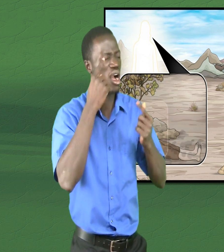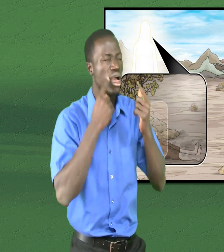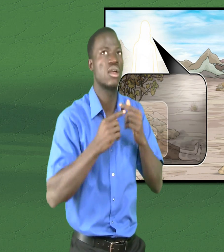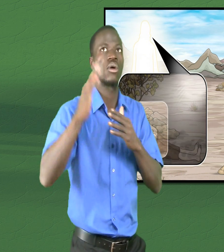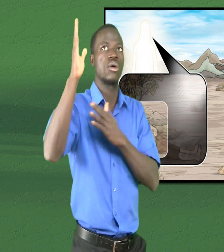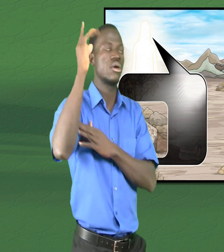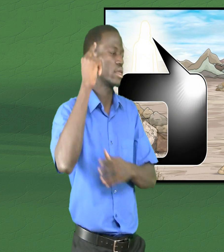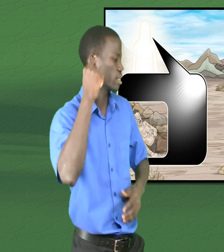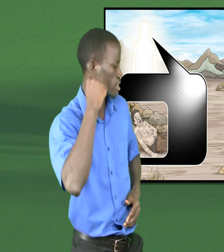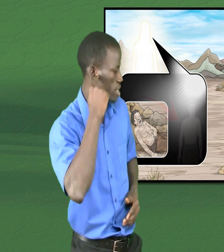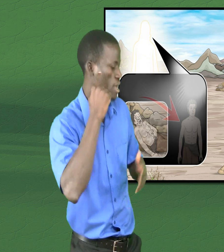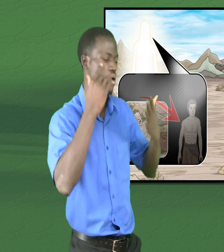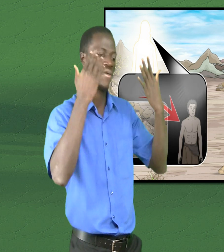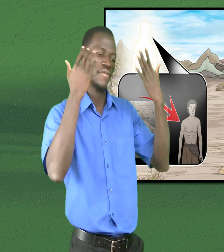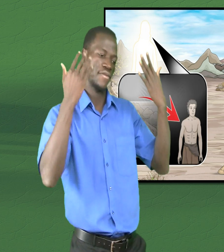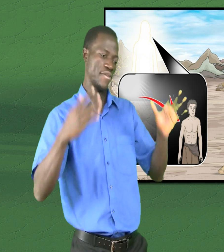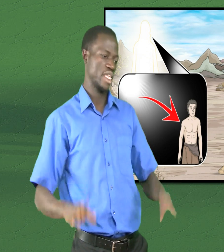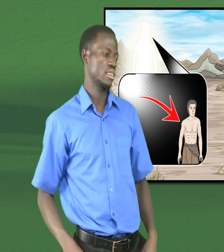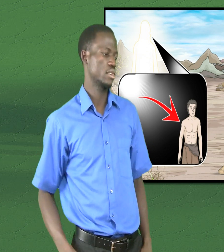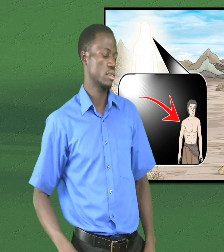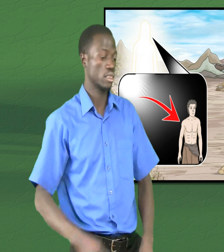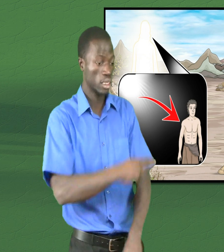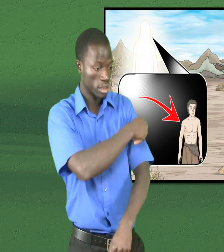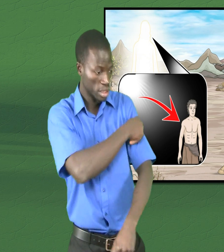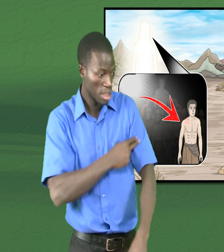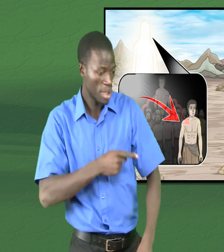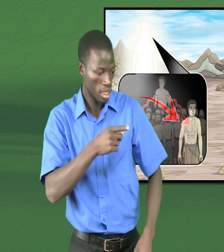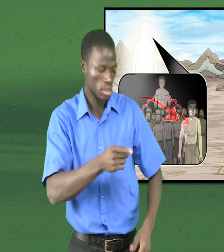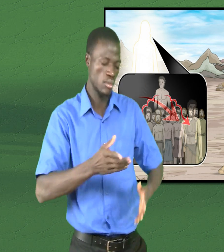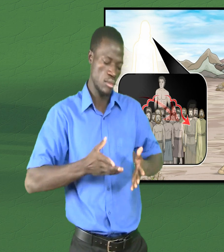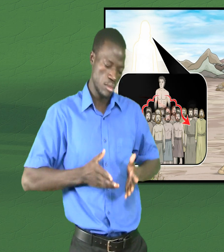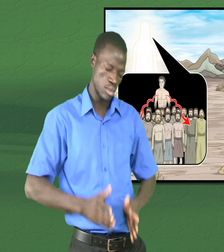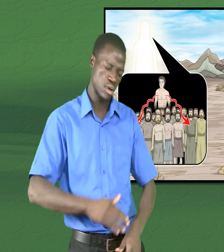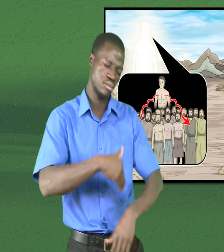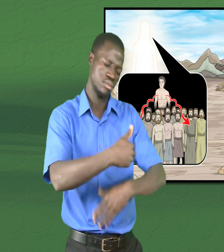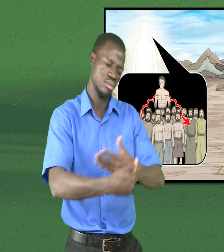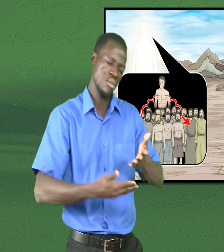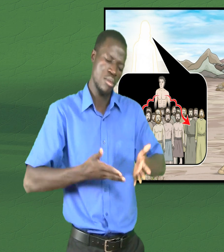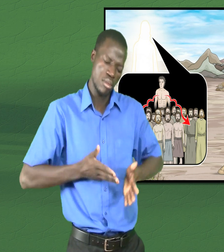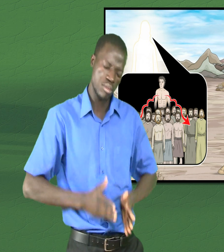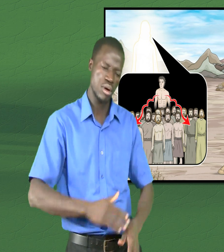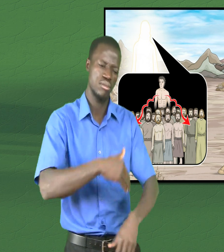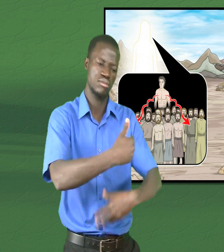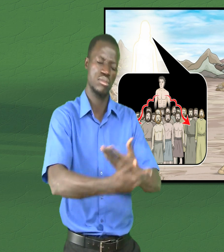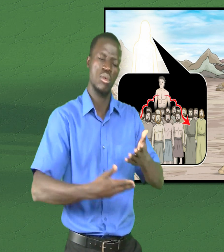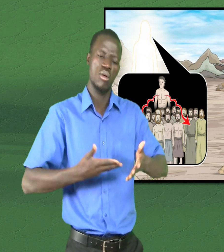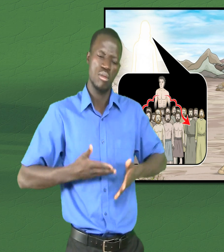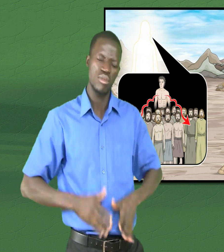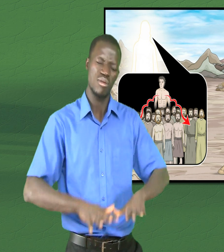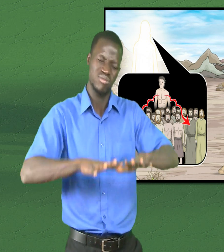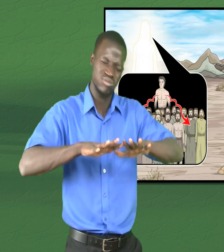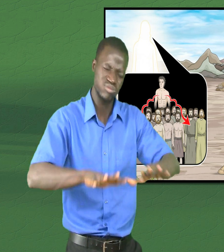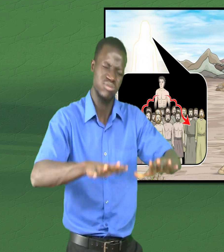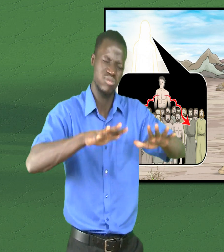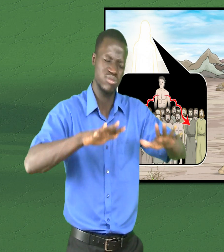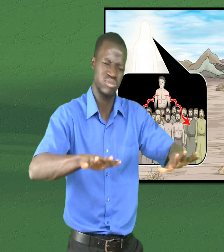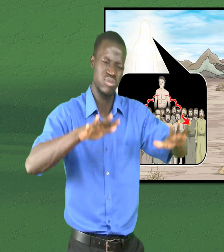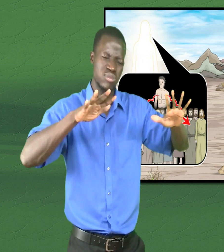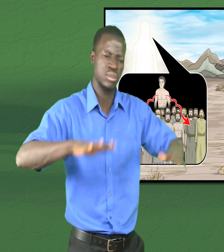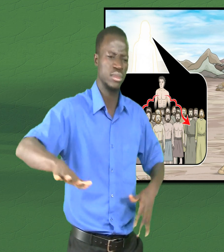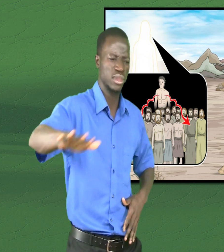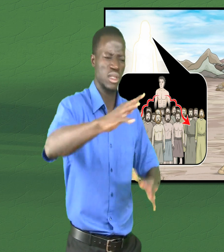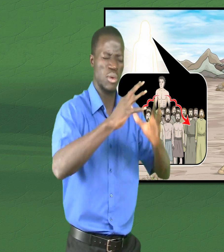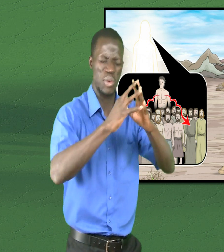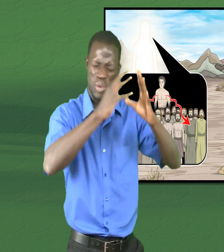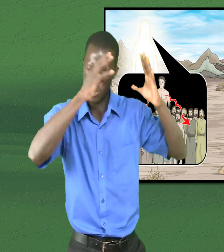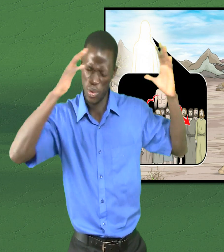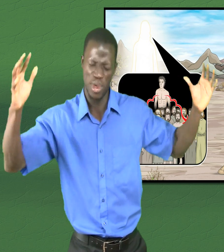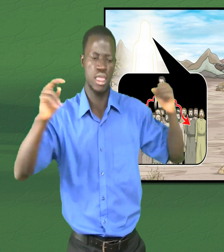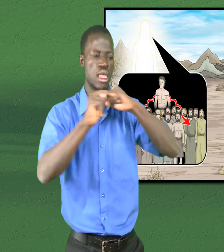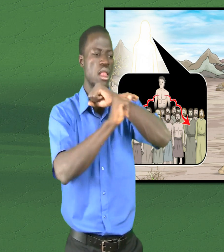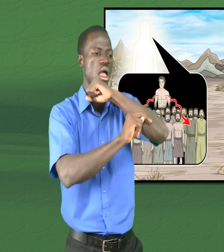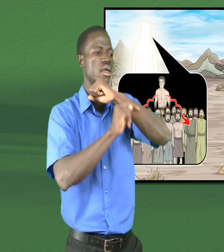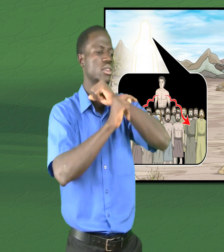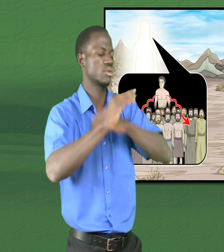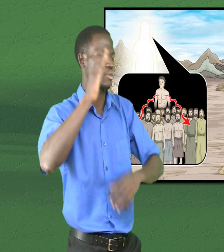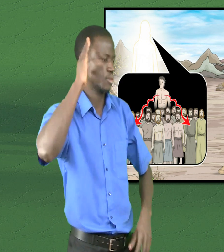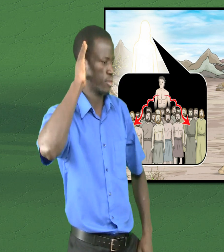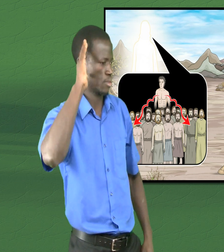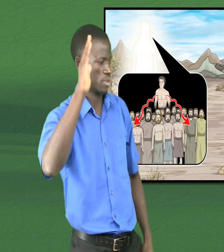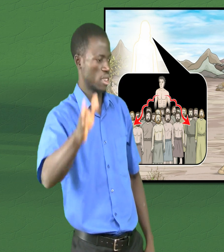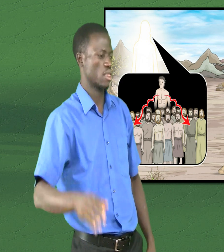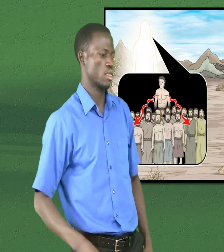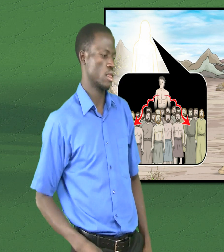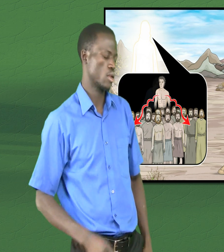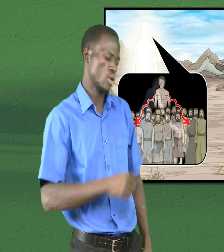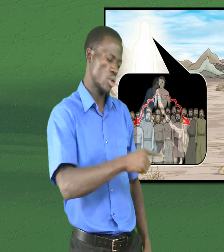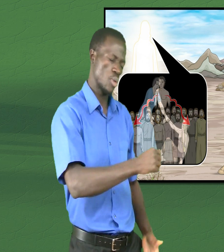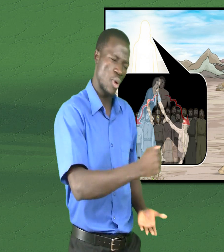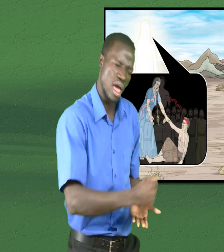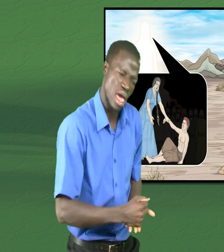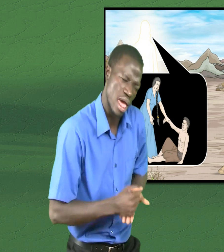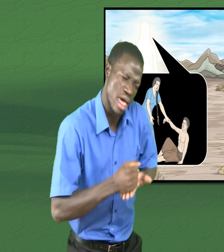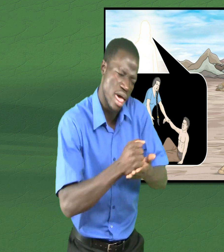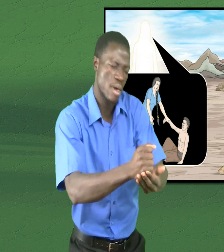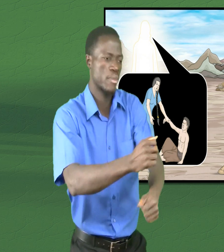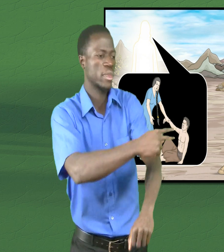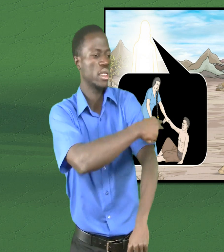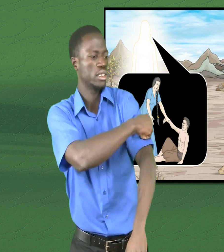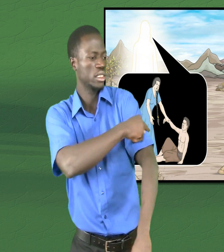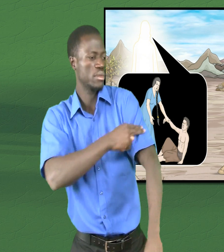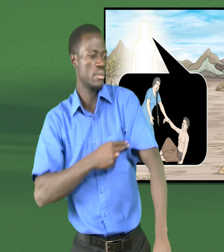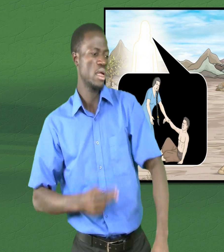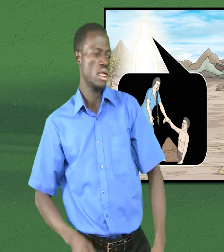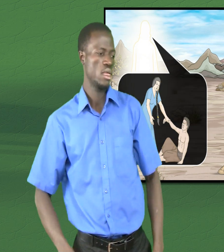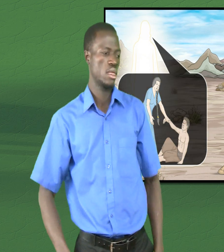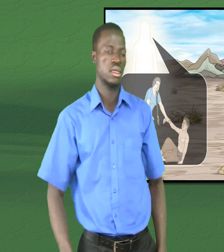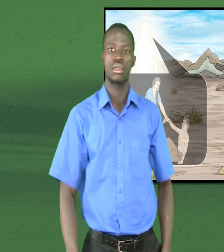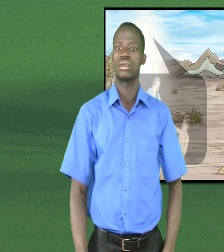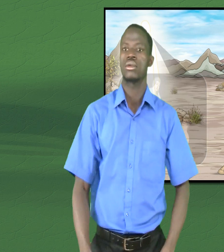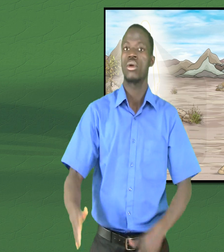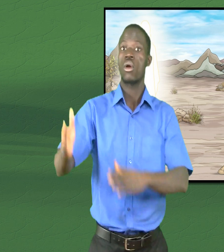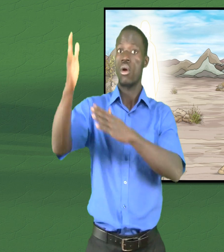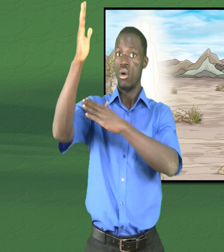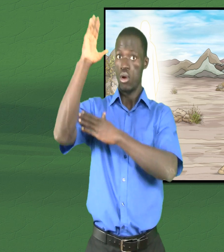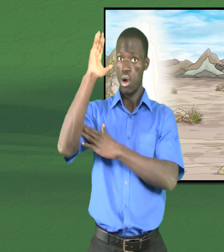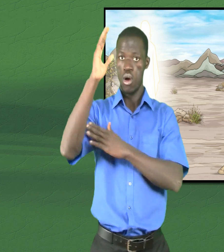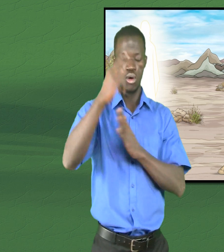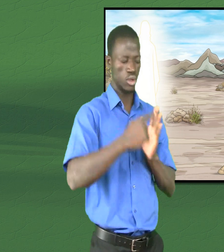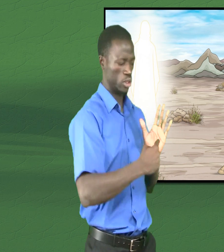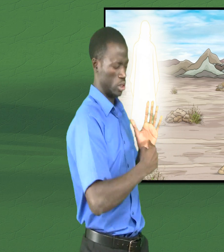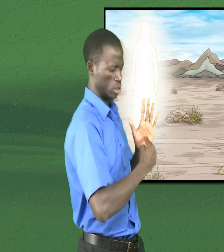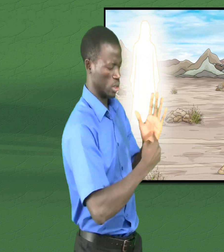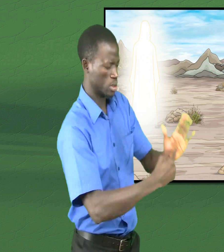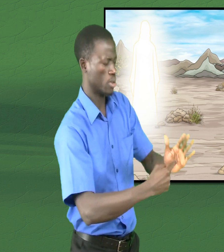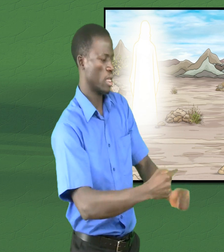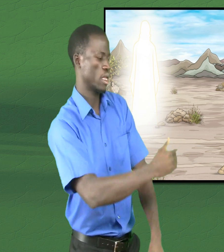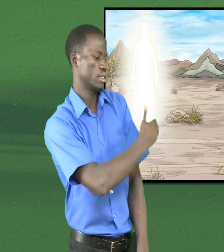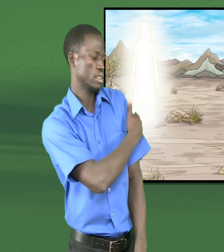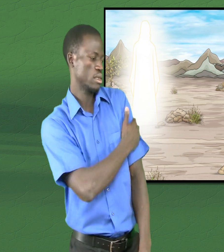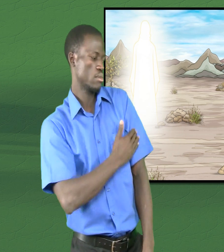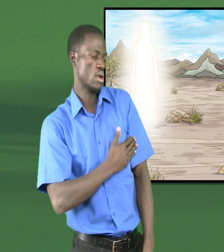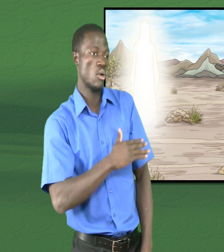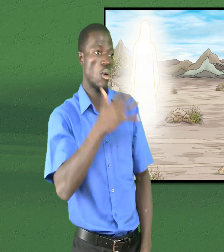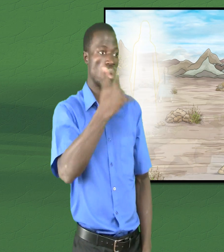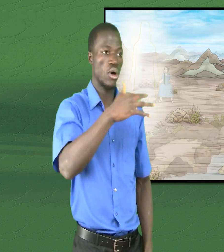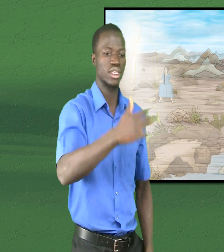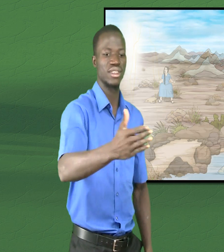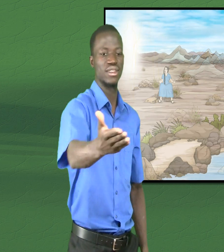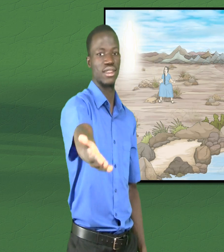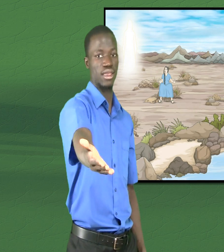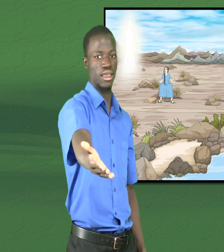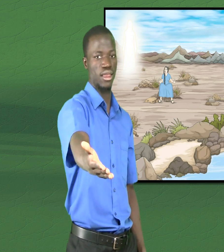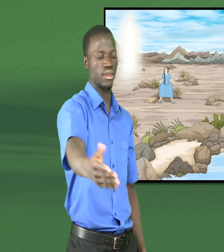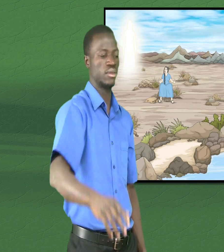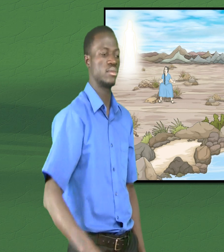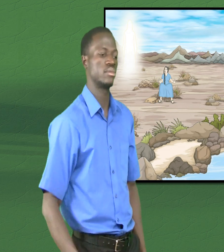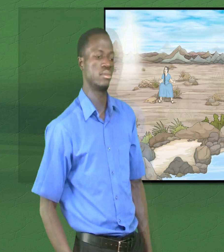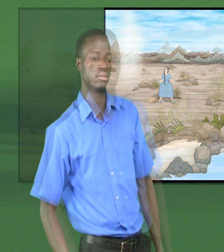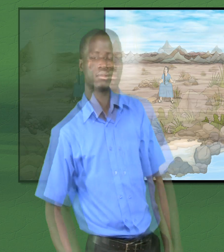Get up, lift up the boy, and take him by the hand, for I will make him into a great nation.”